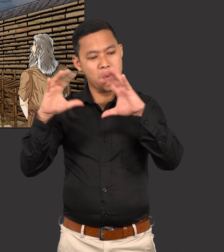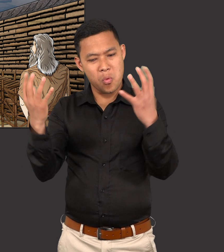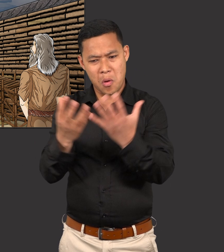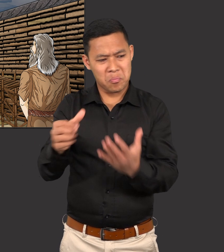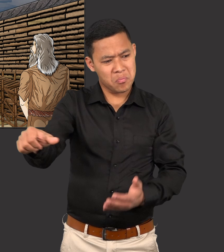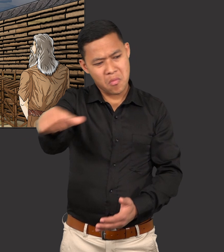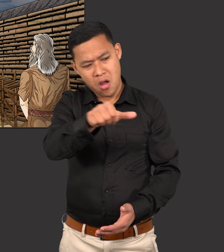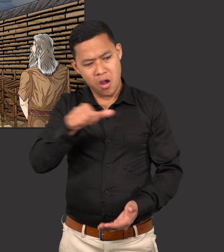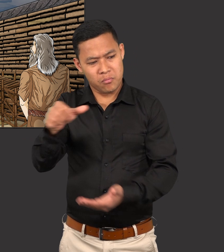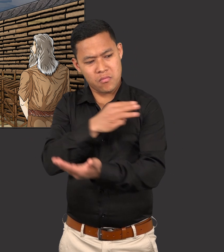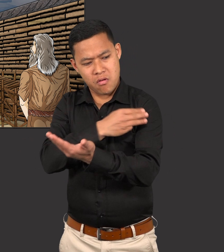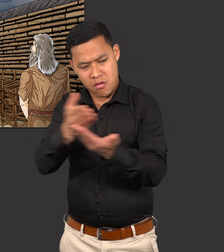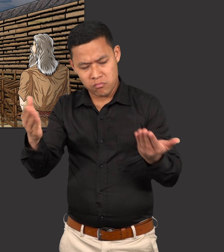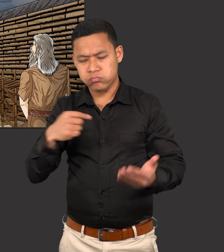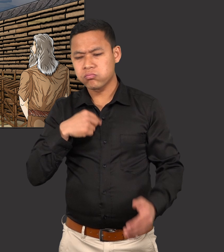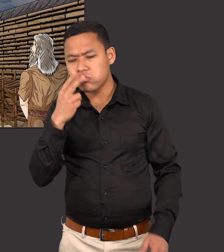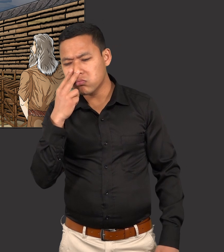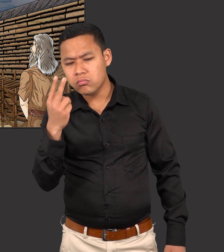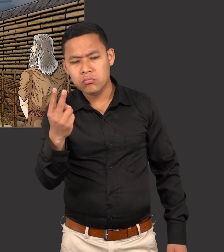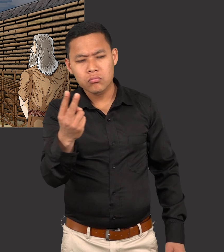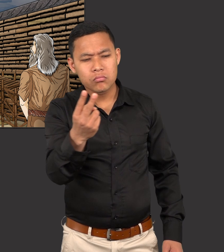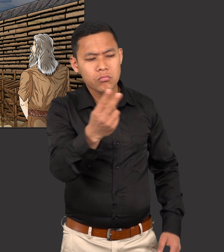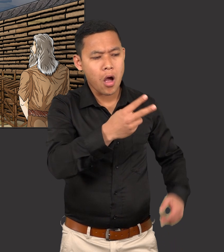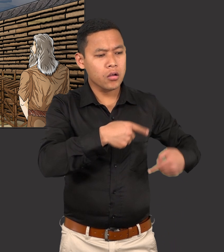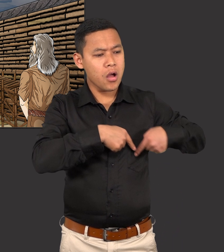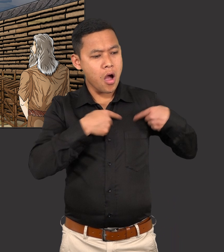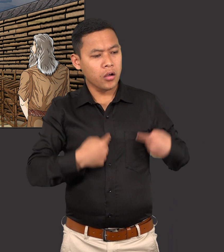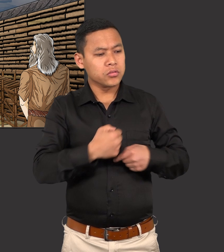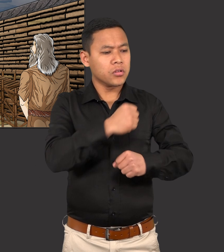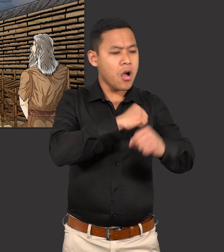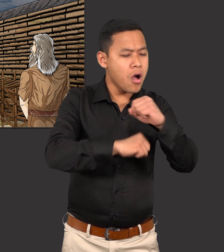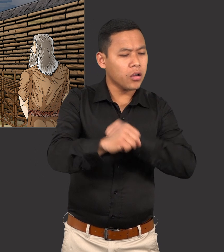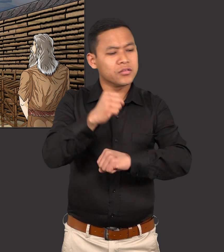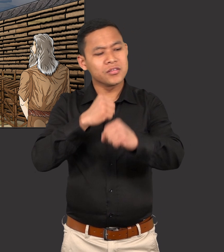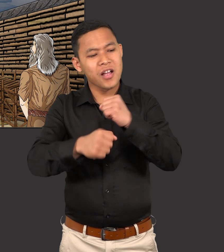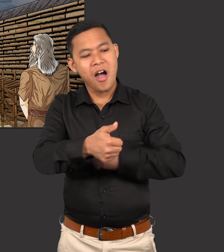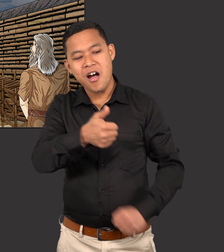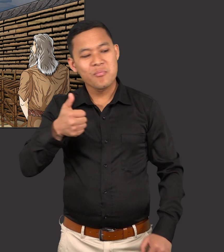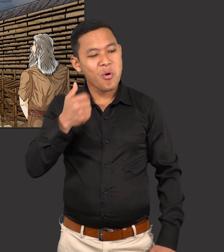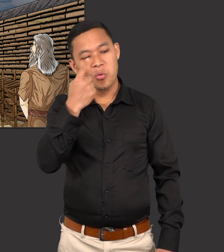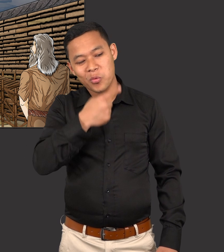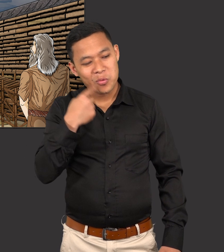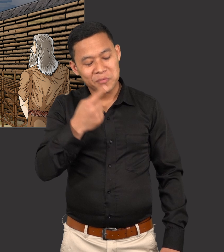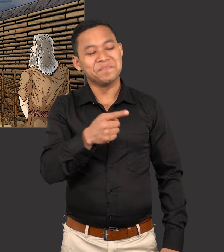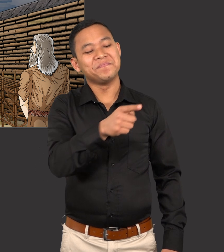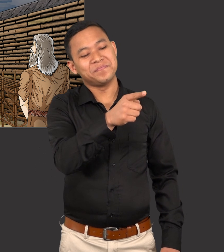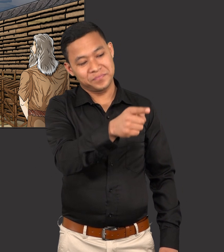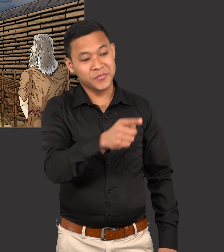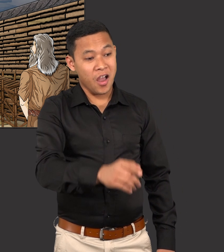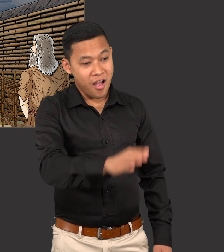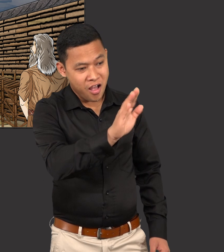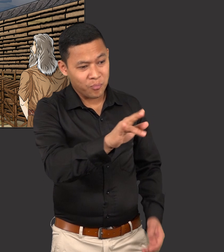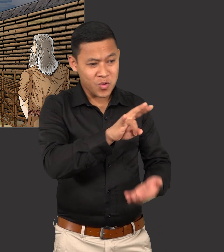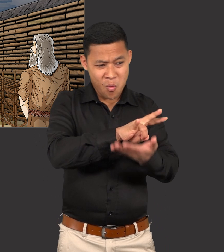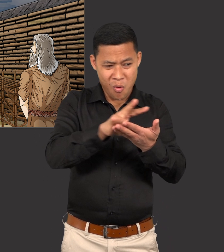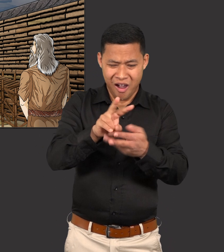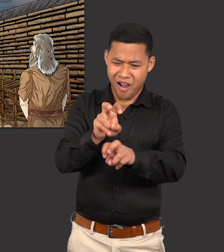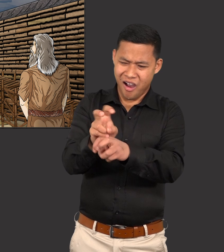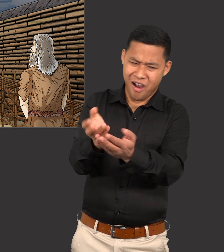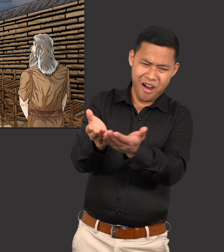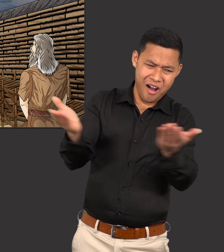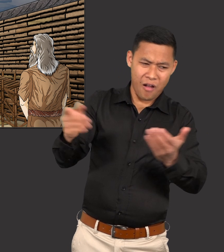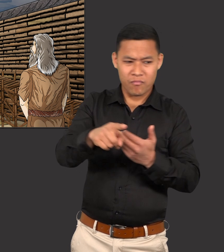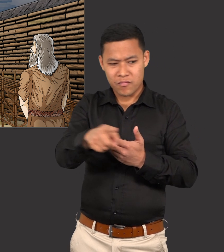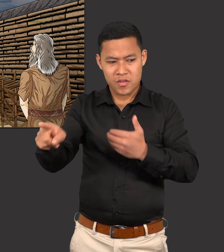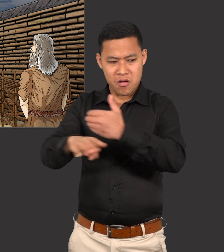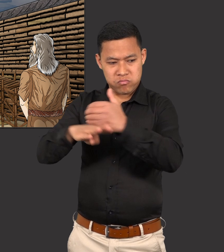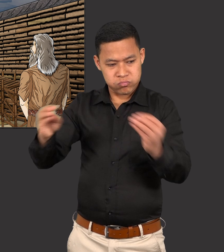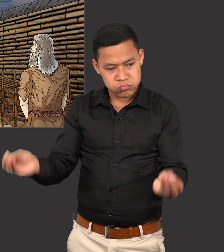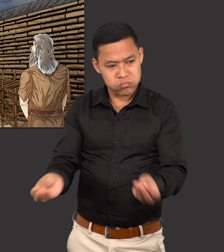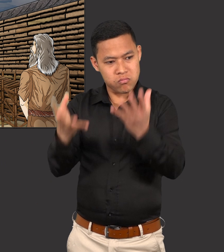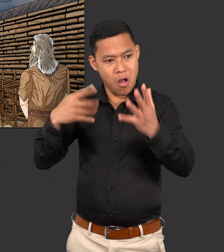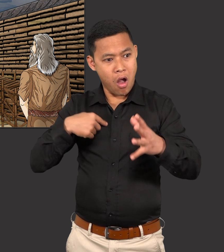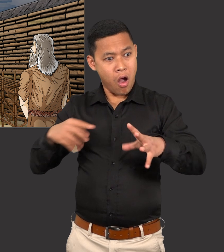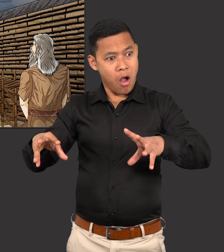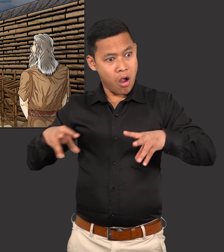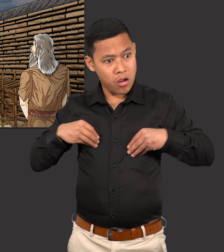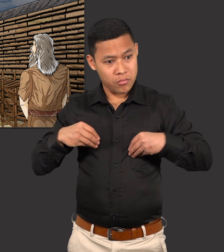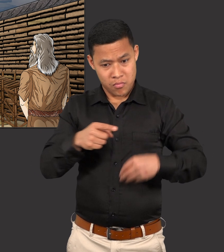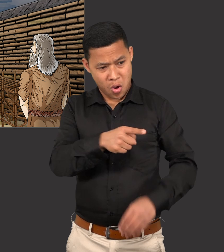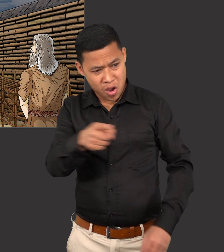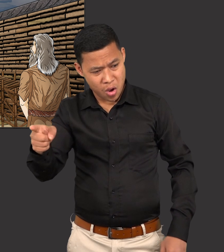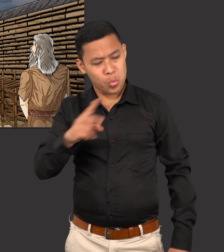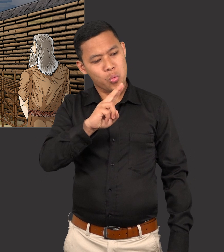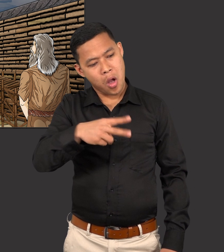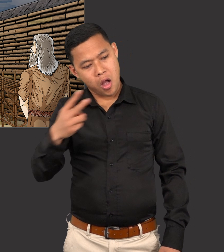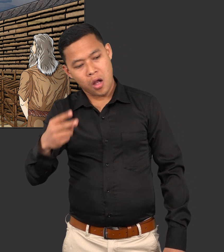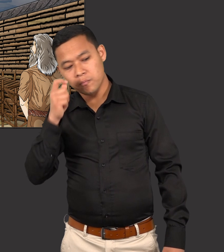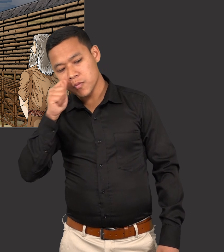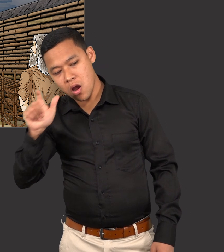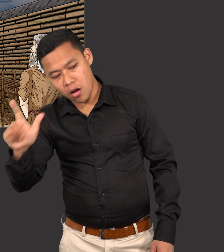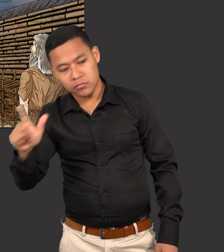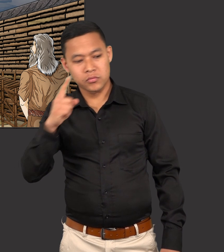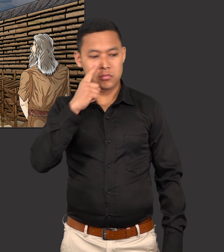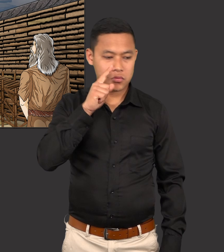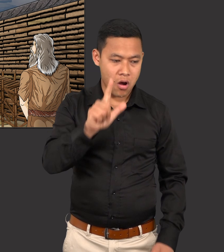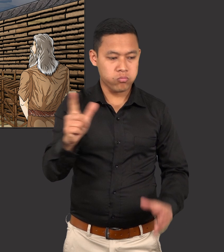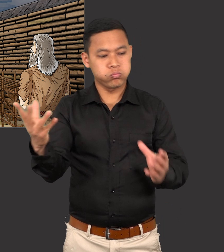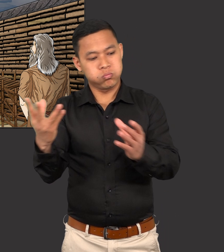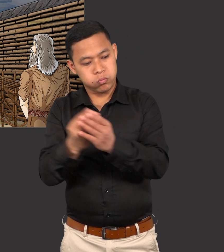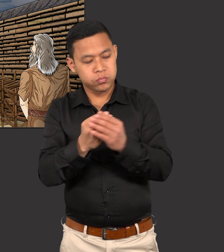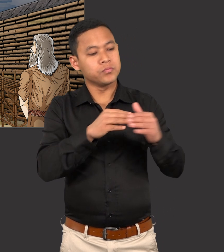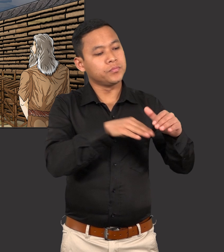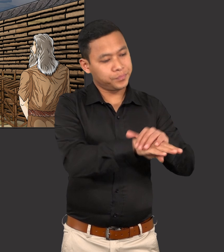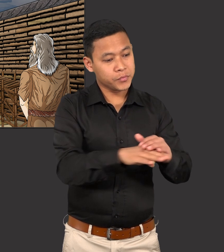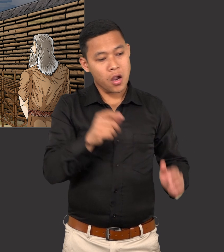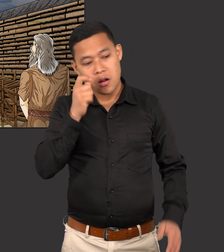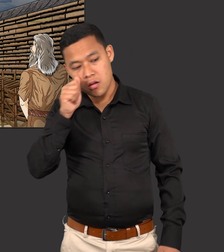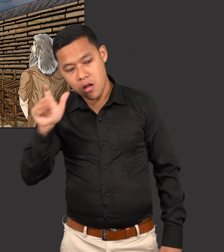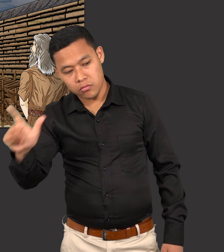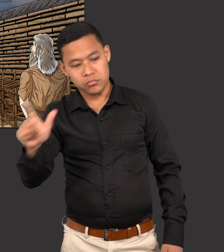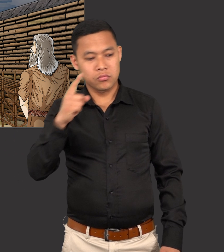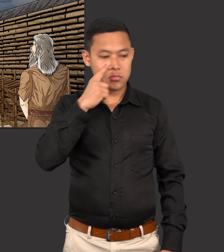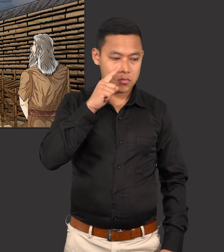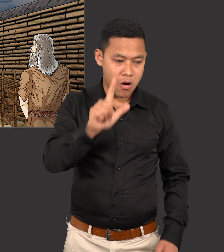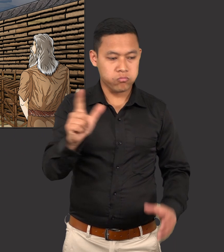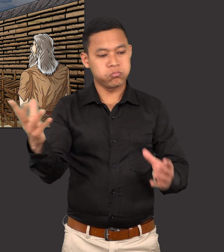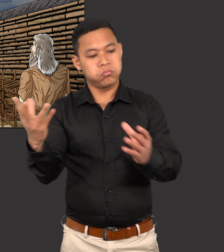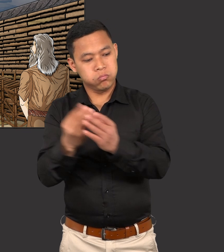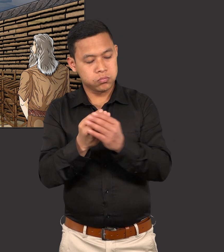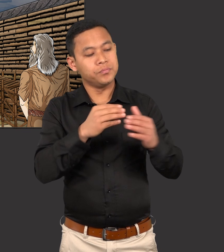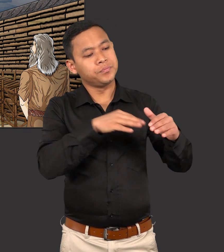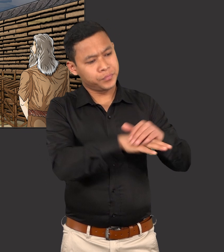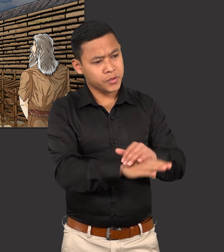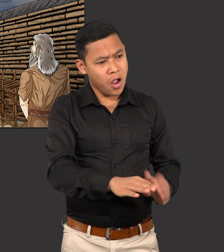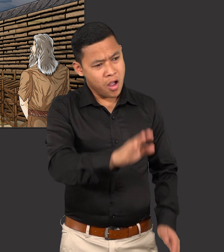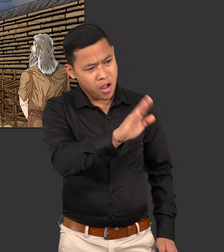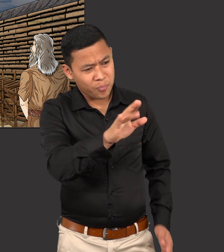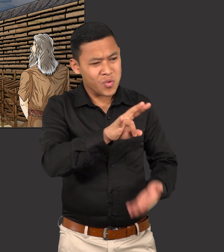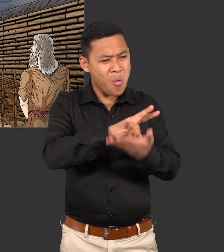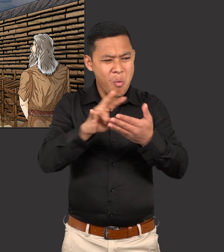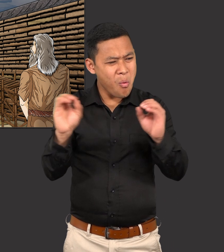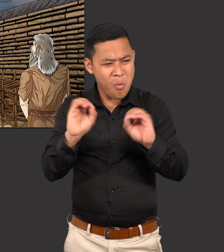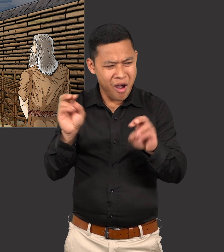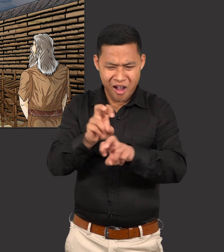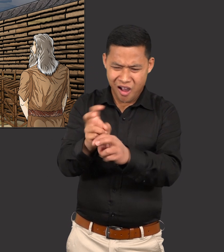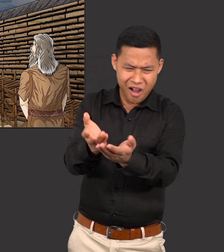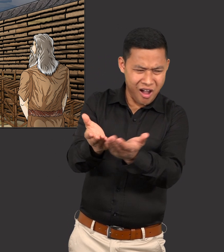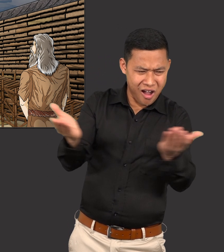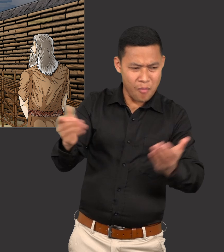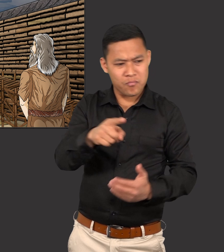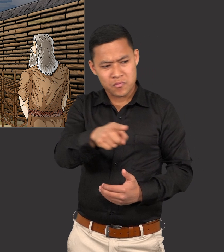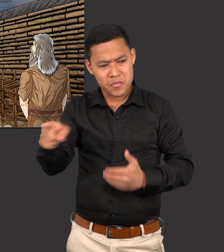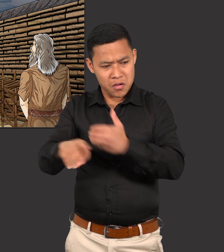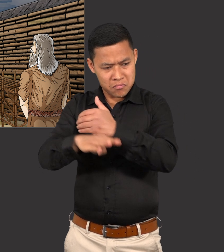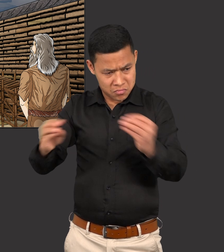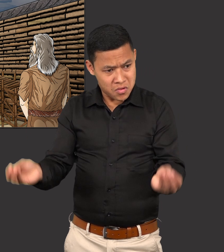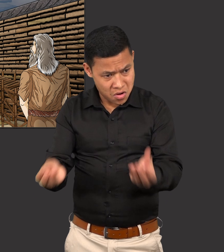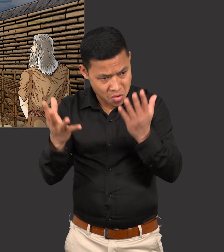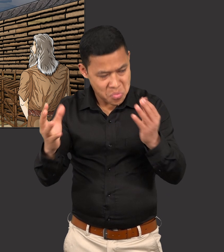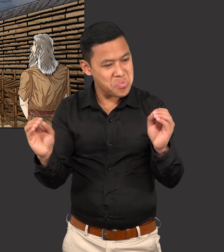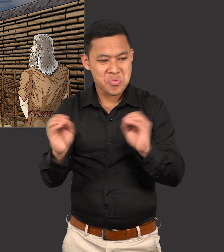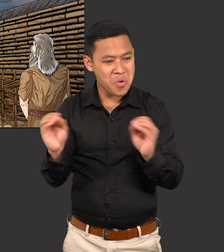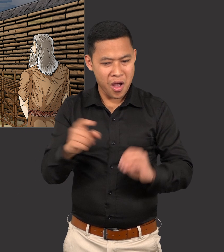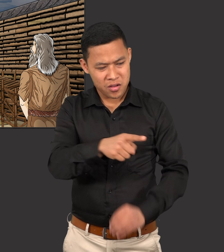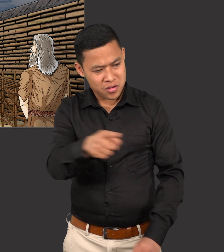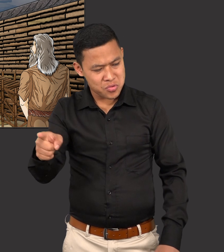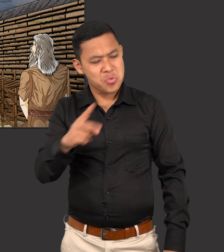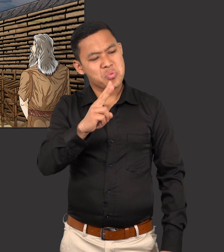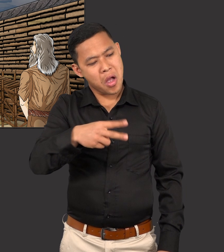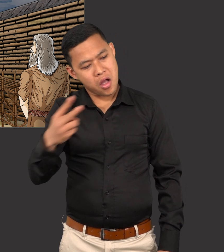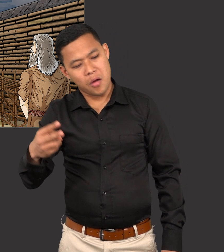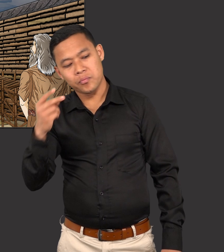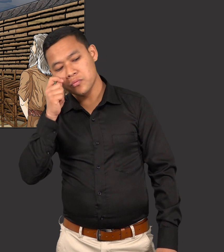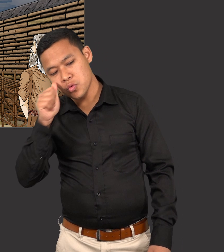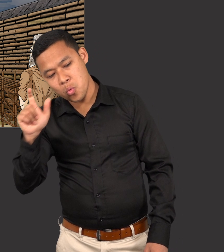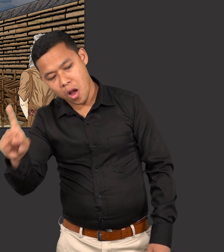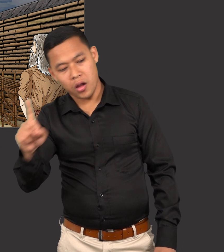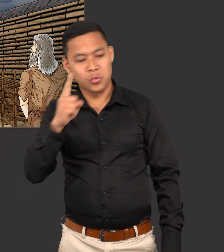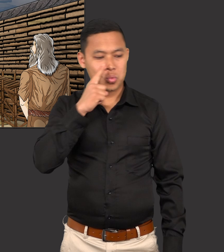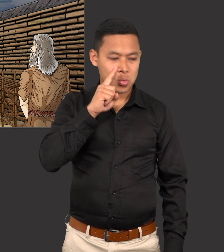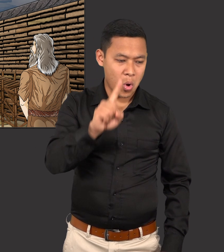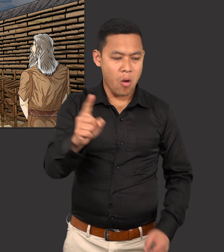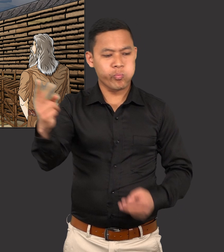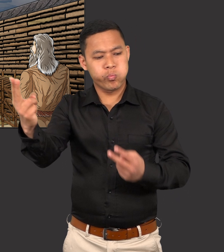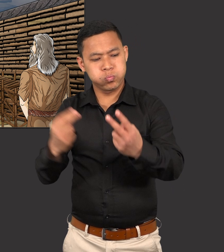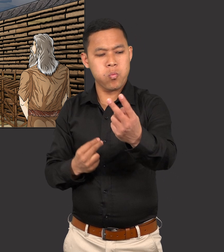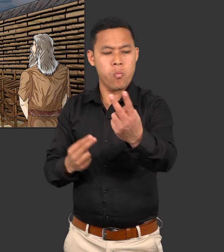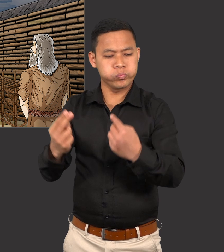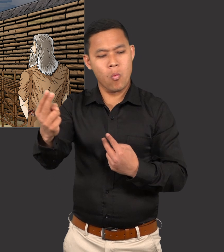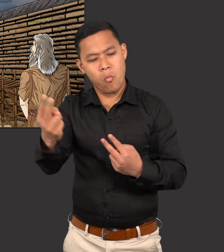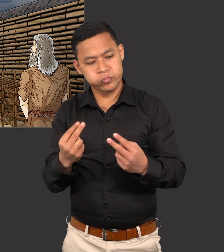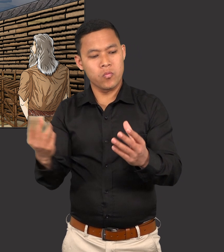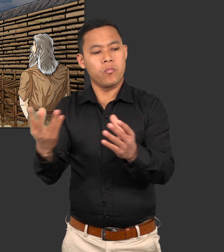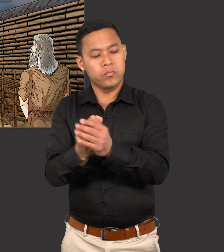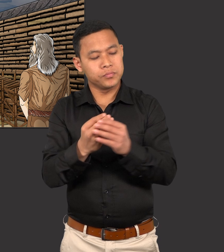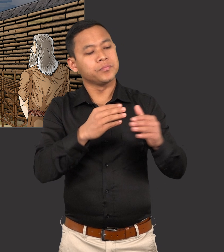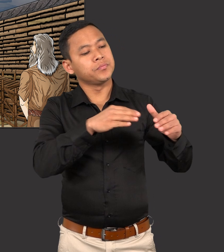You are to take with you seven pairs of every kind of clean animal, a male and its mate; a pair of every kind of unclean animal, a male and its mate;